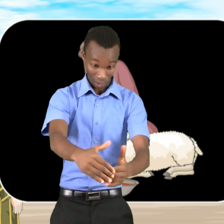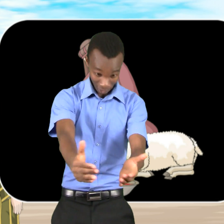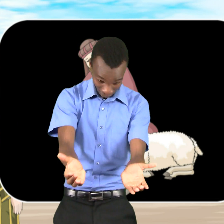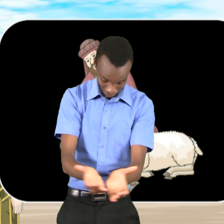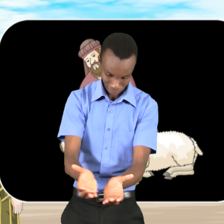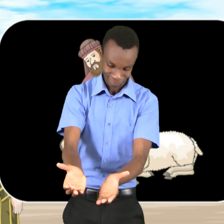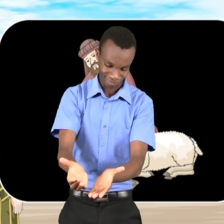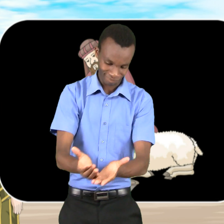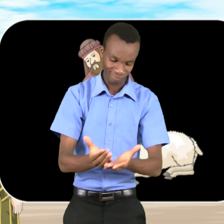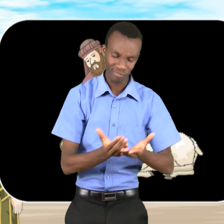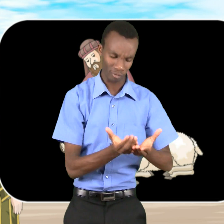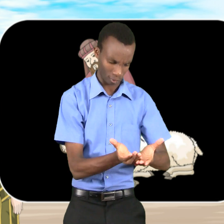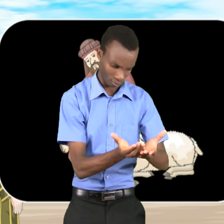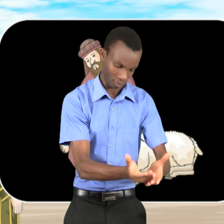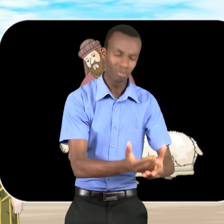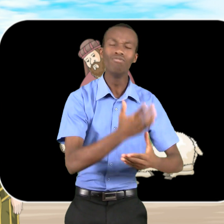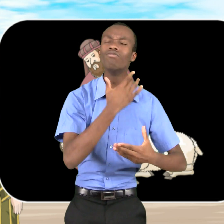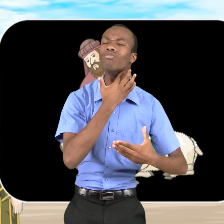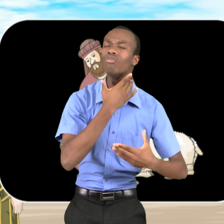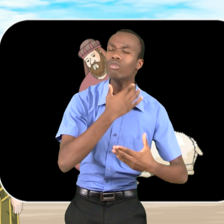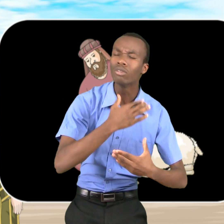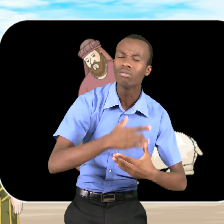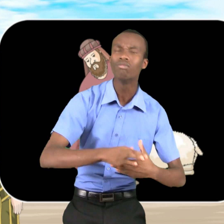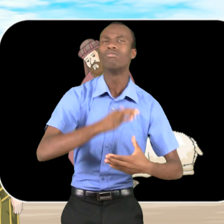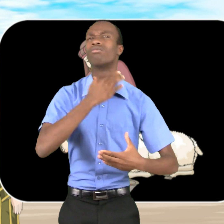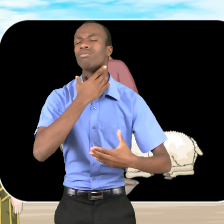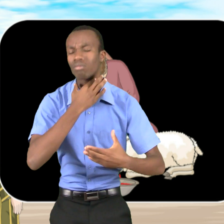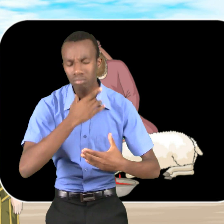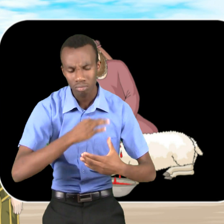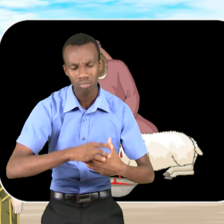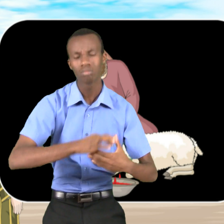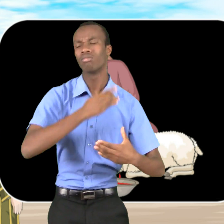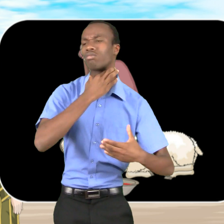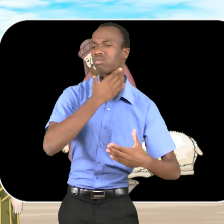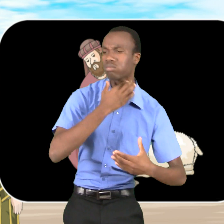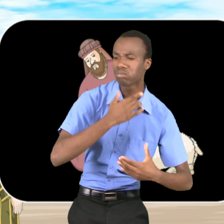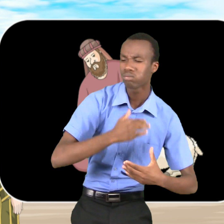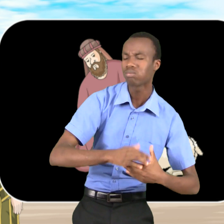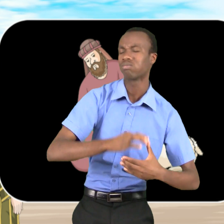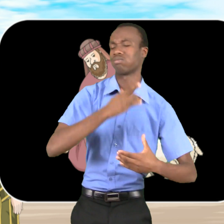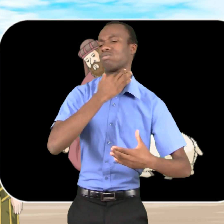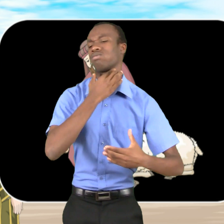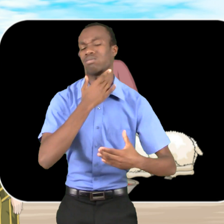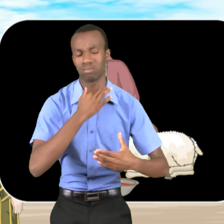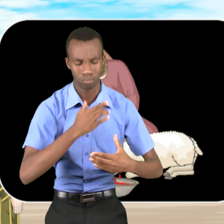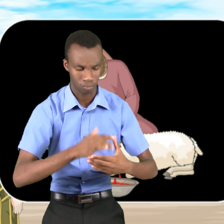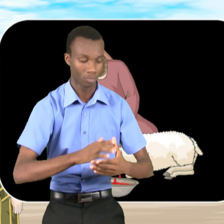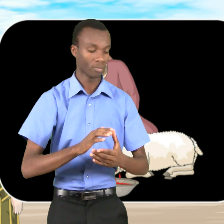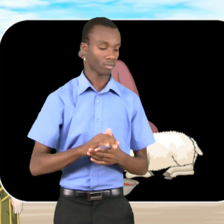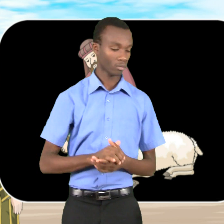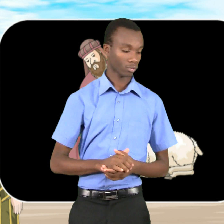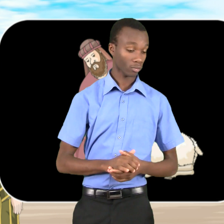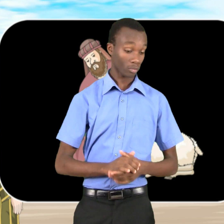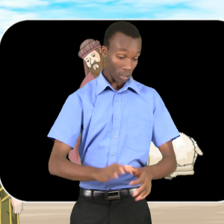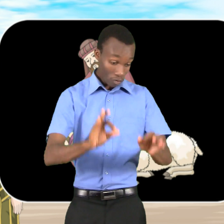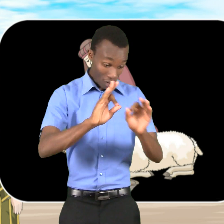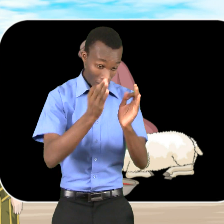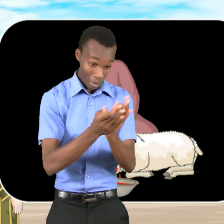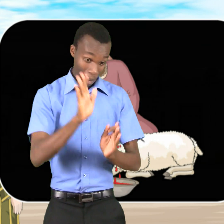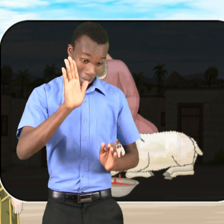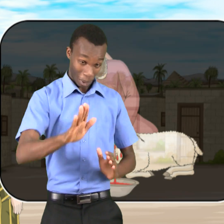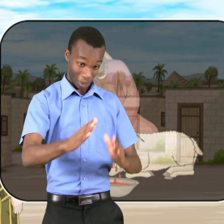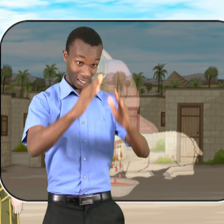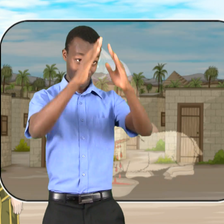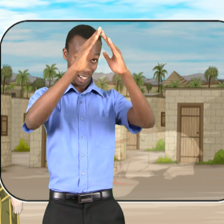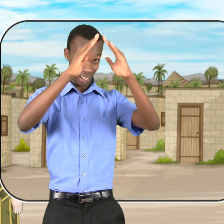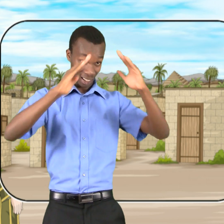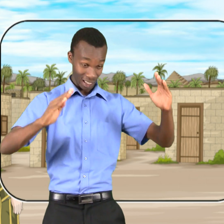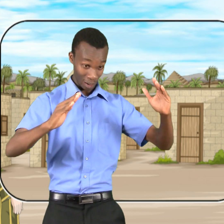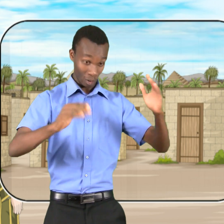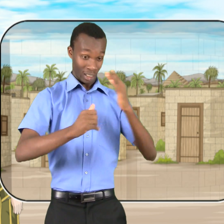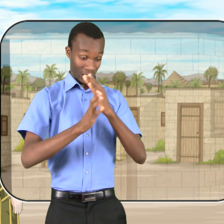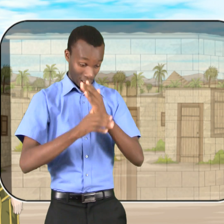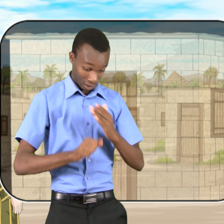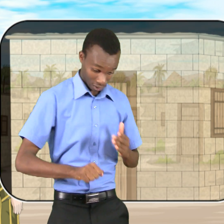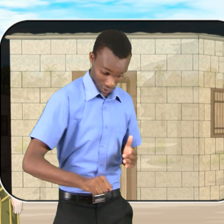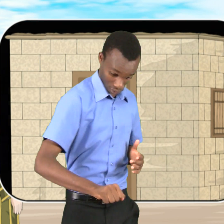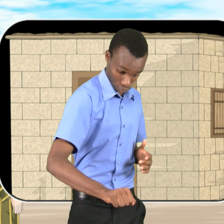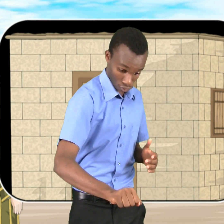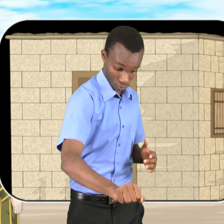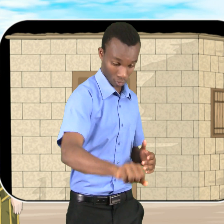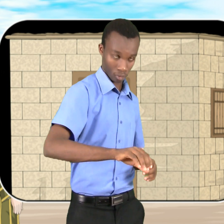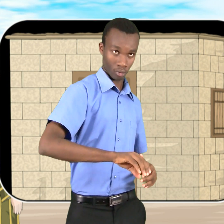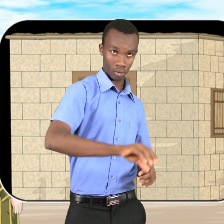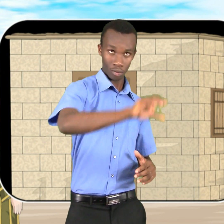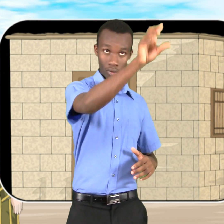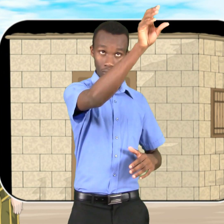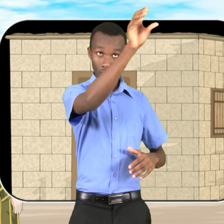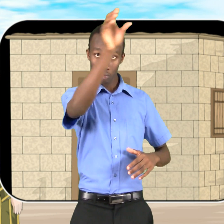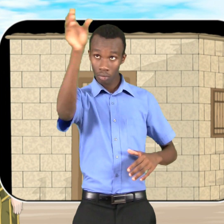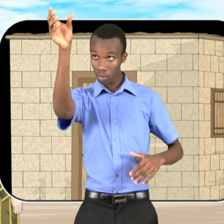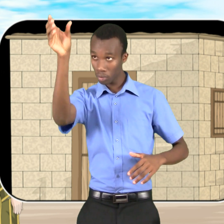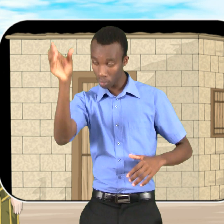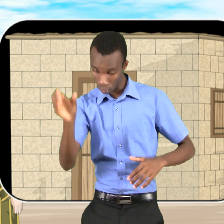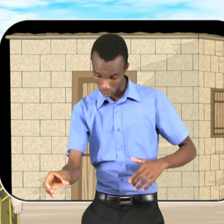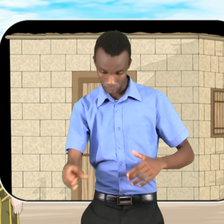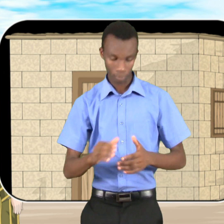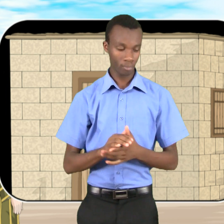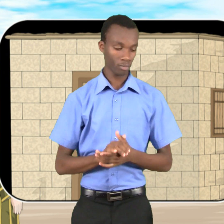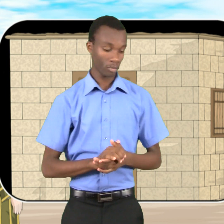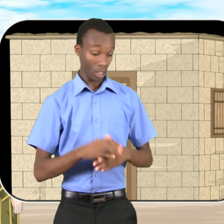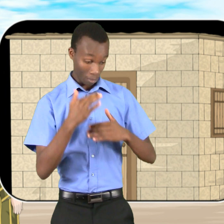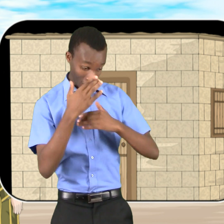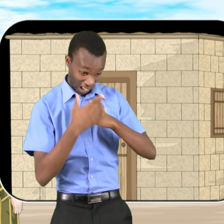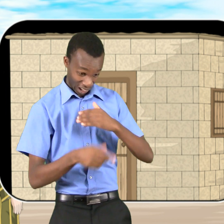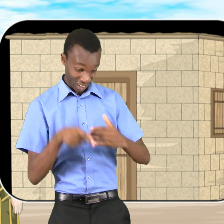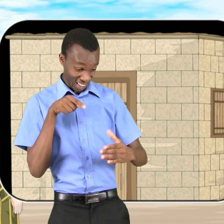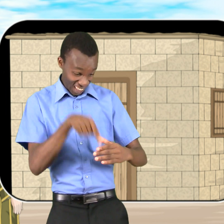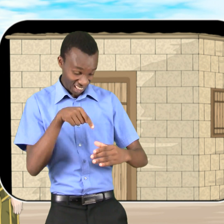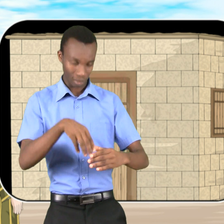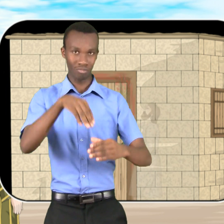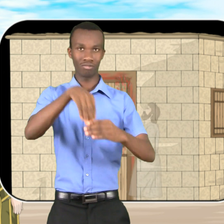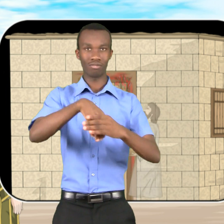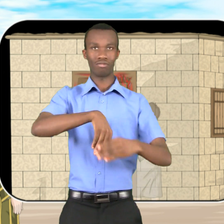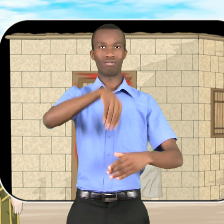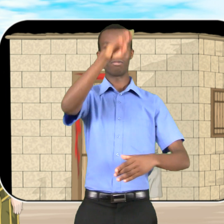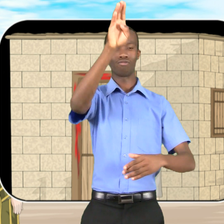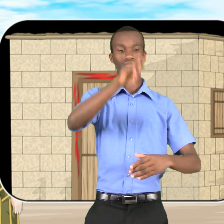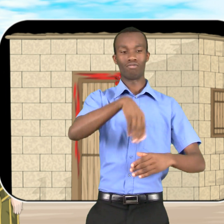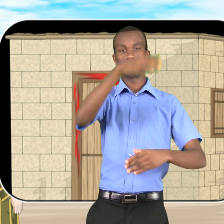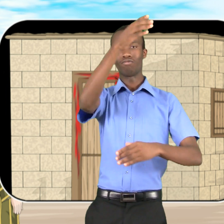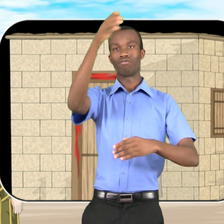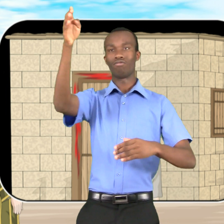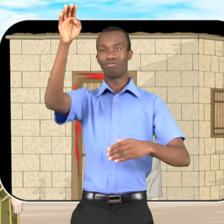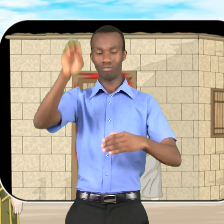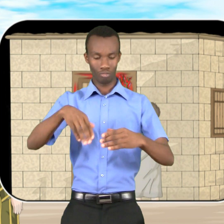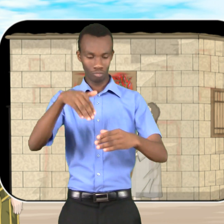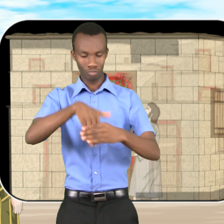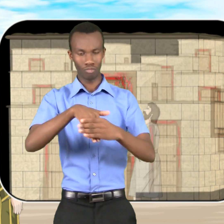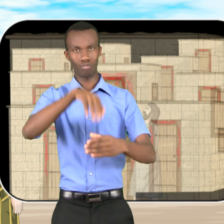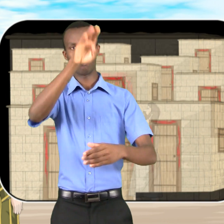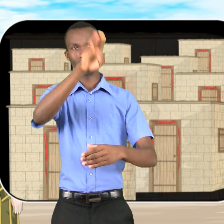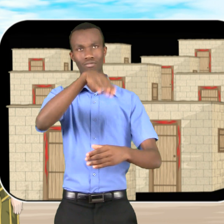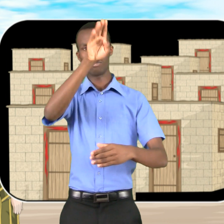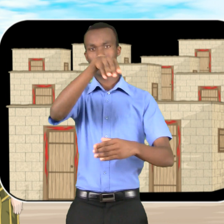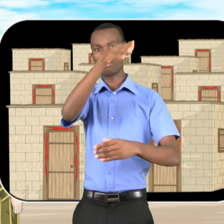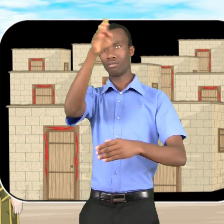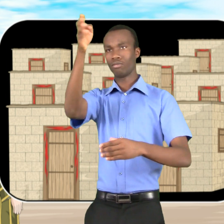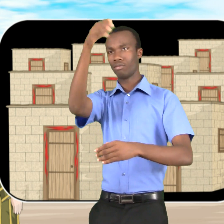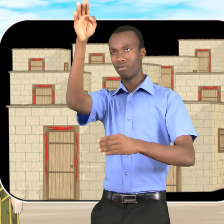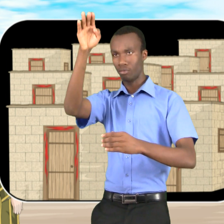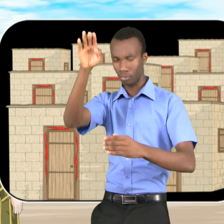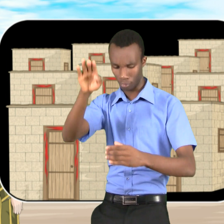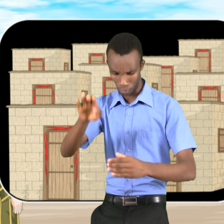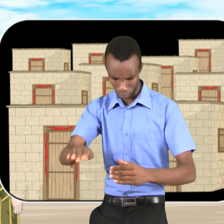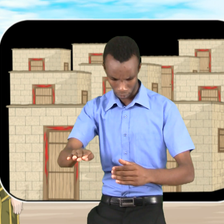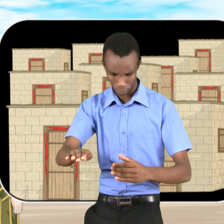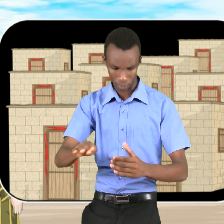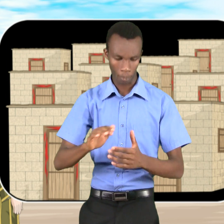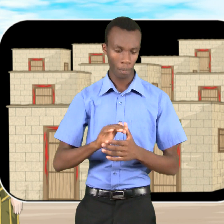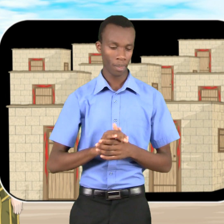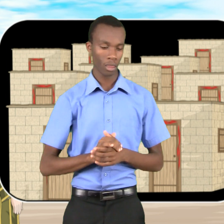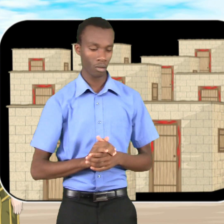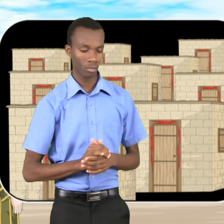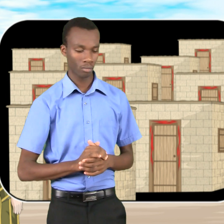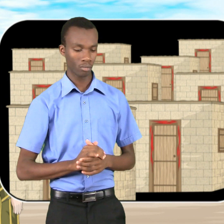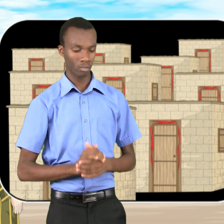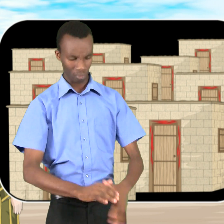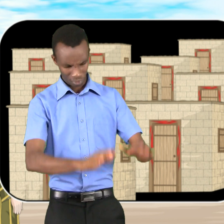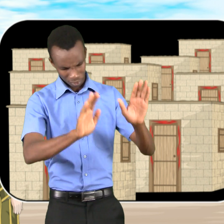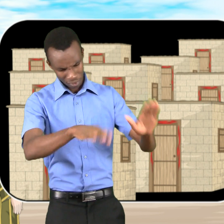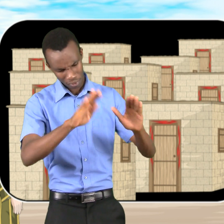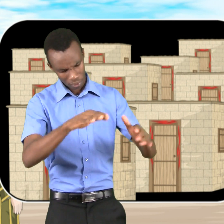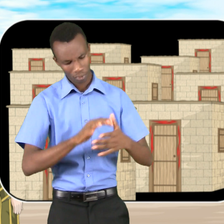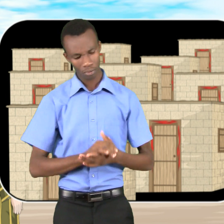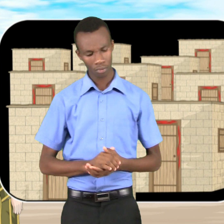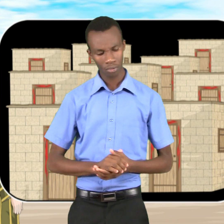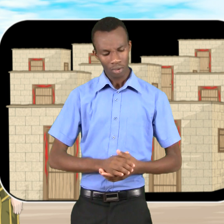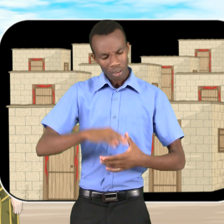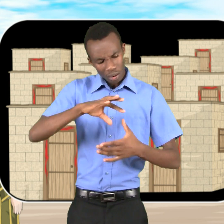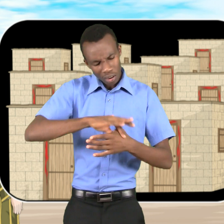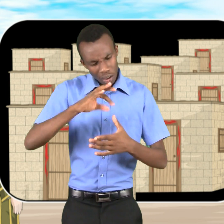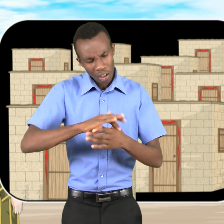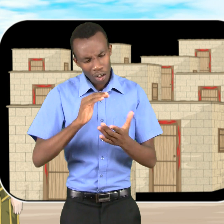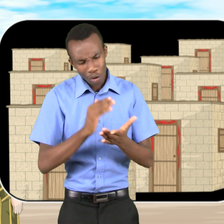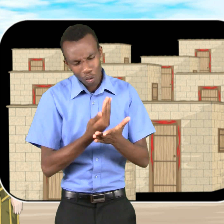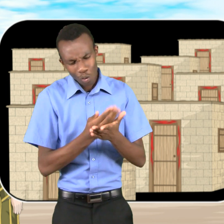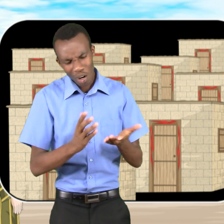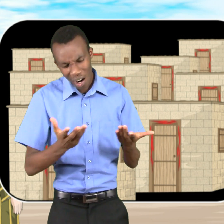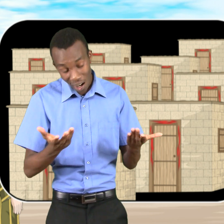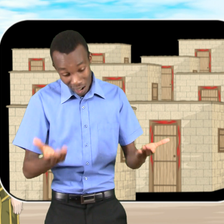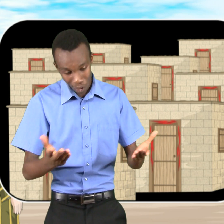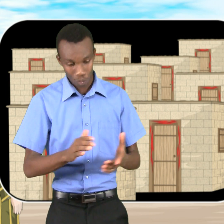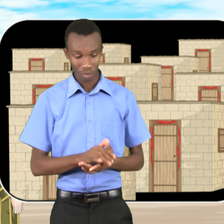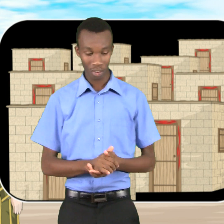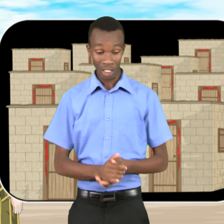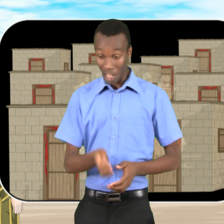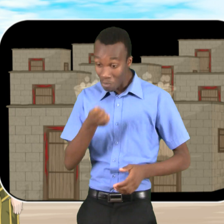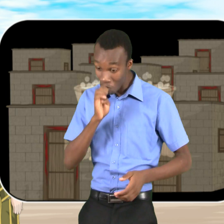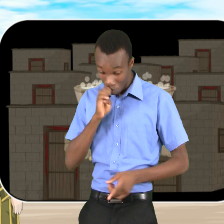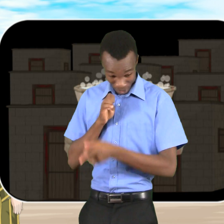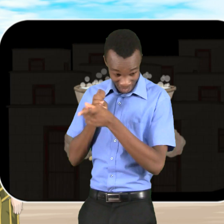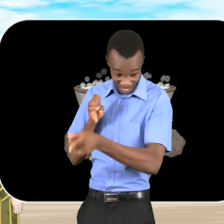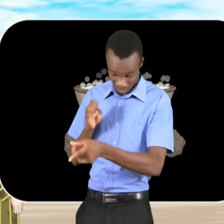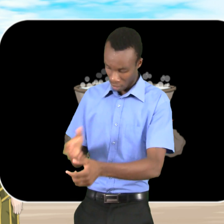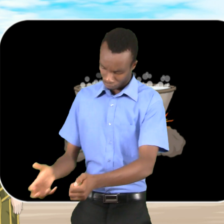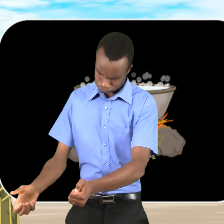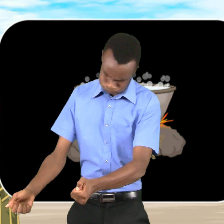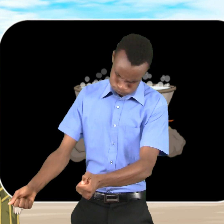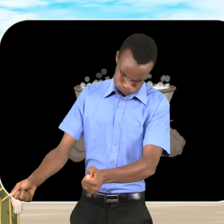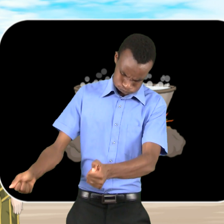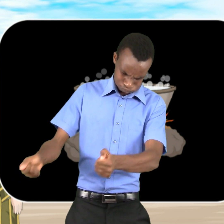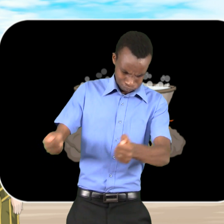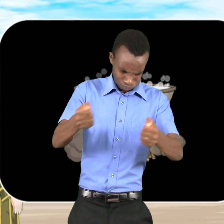They are to take some of the blood and put it on the sides and tops of the doorframes of the houses where they eat the lambs.